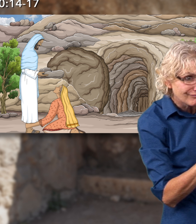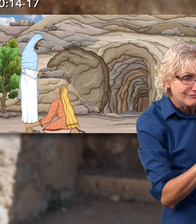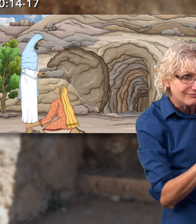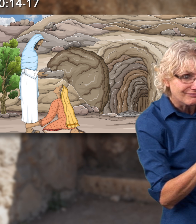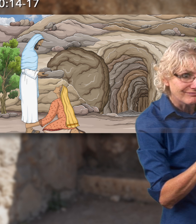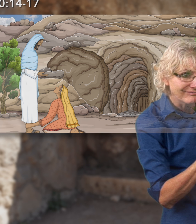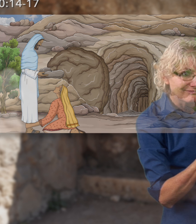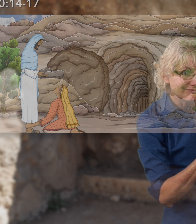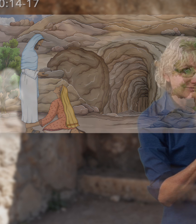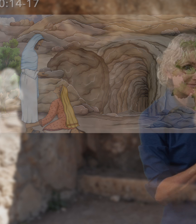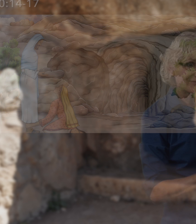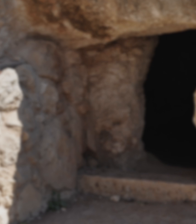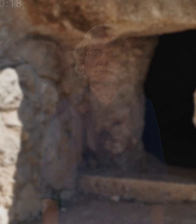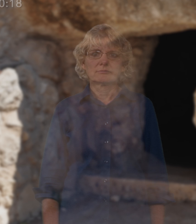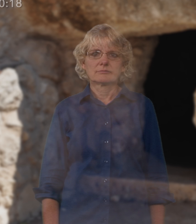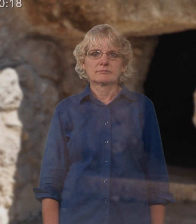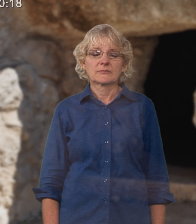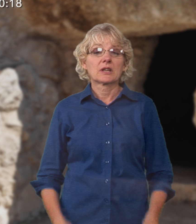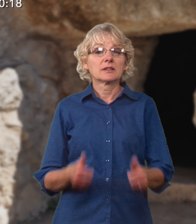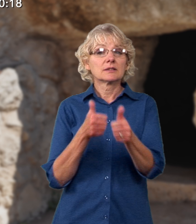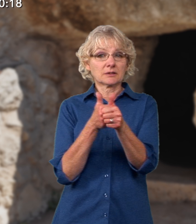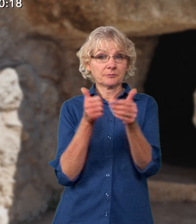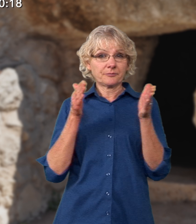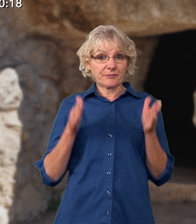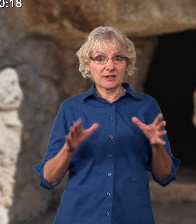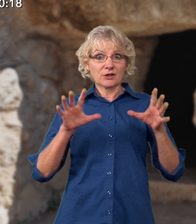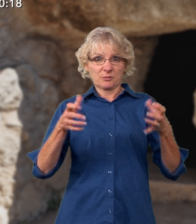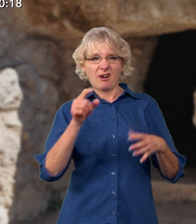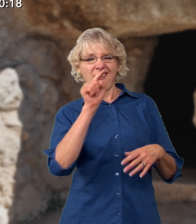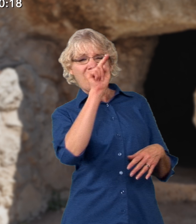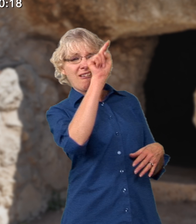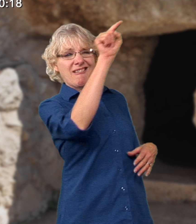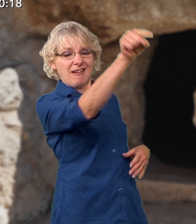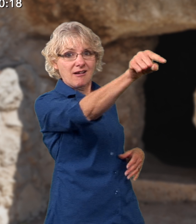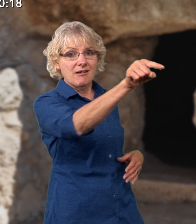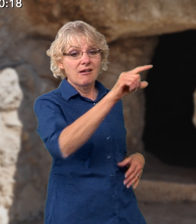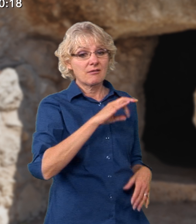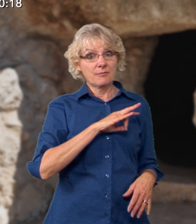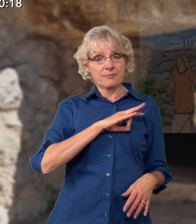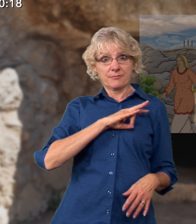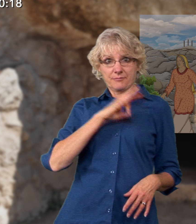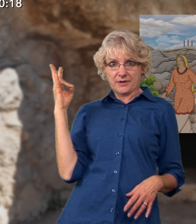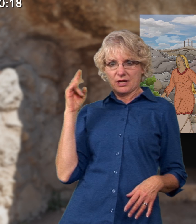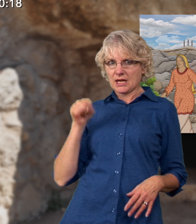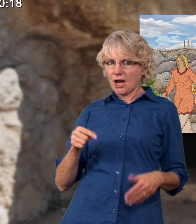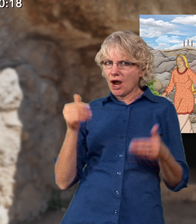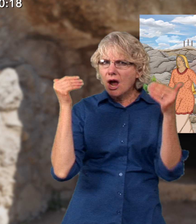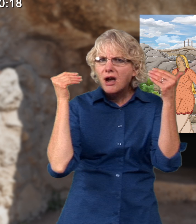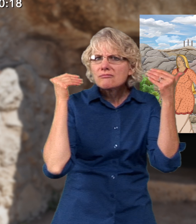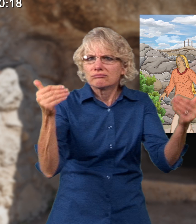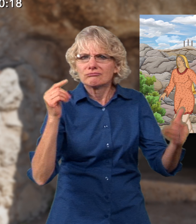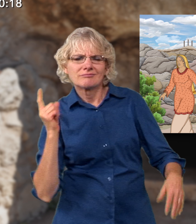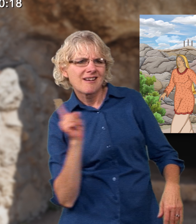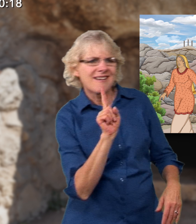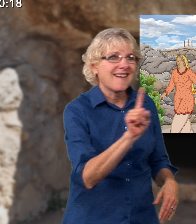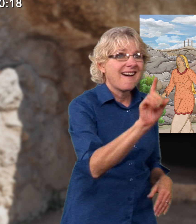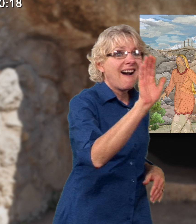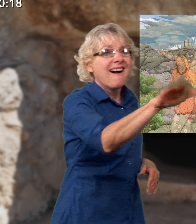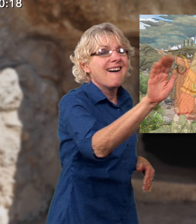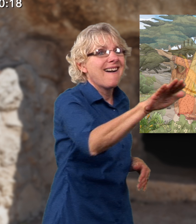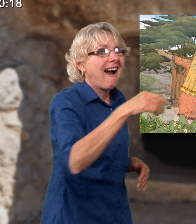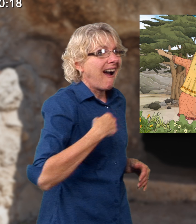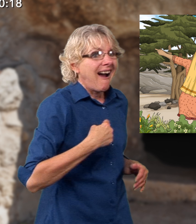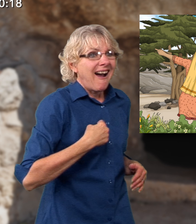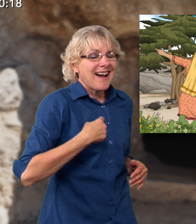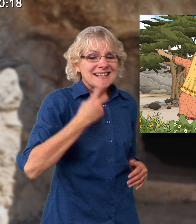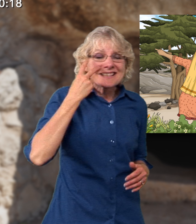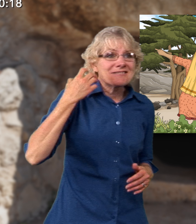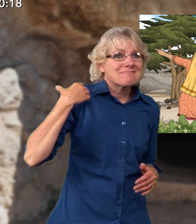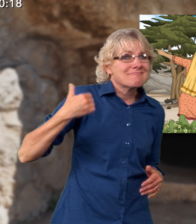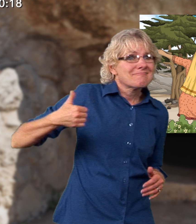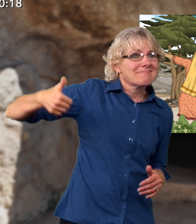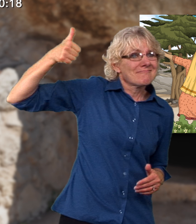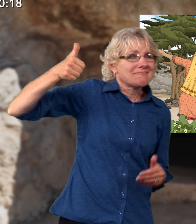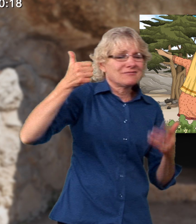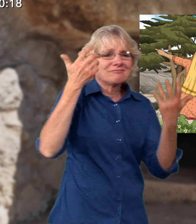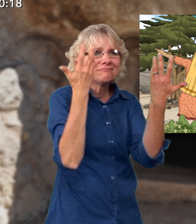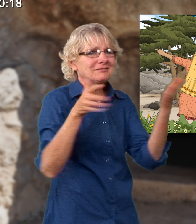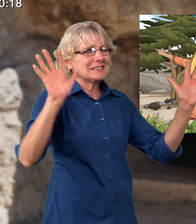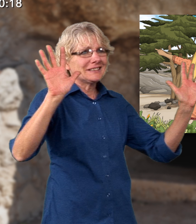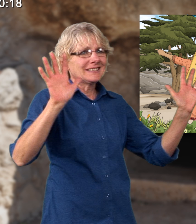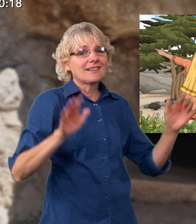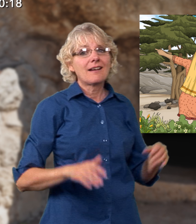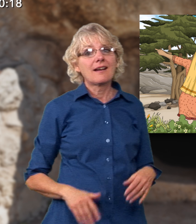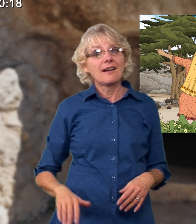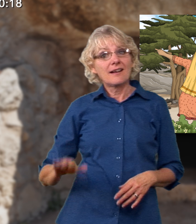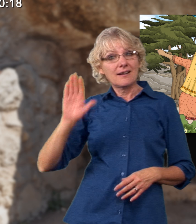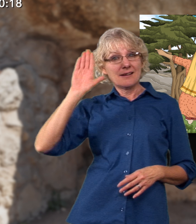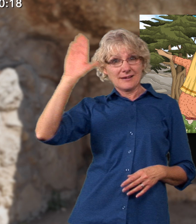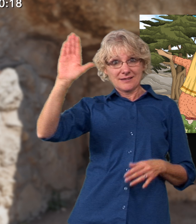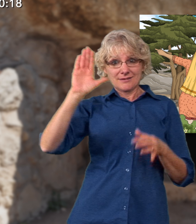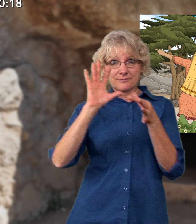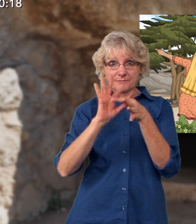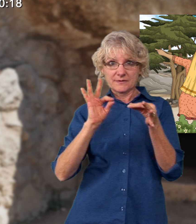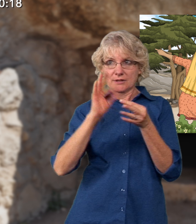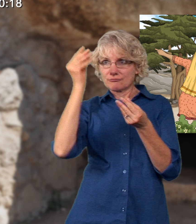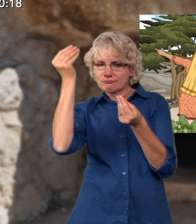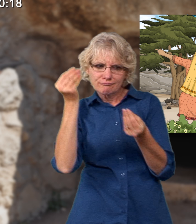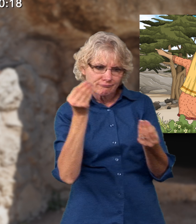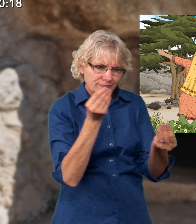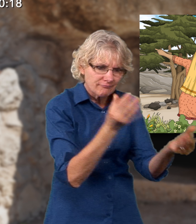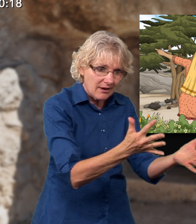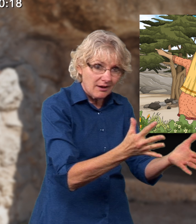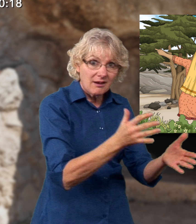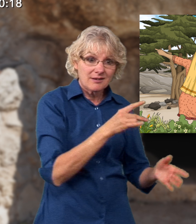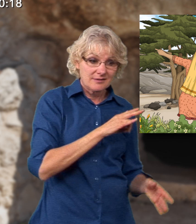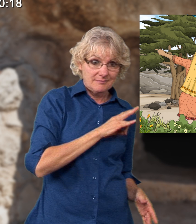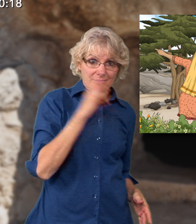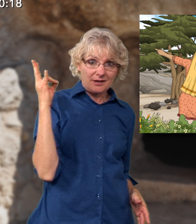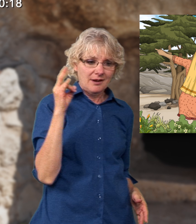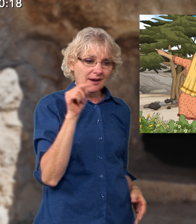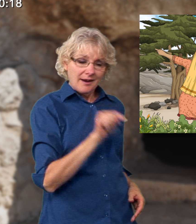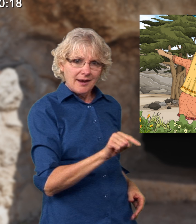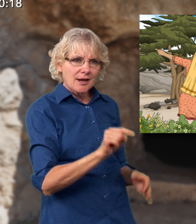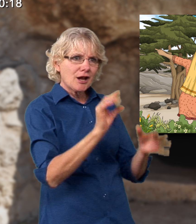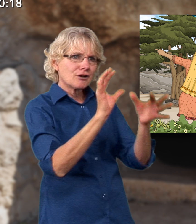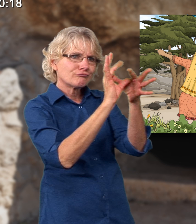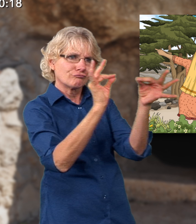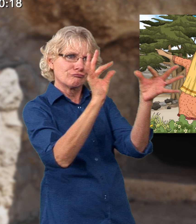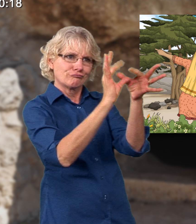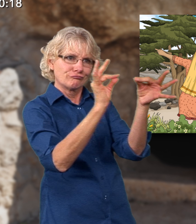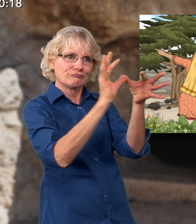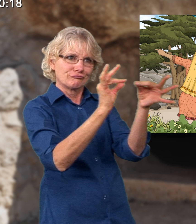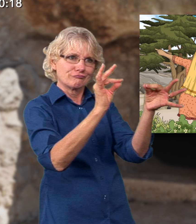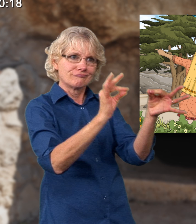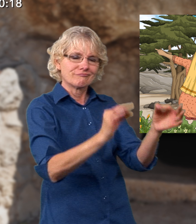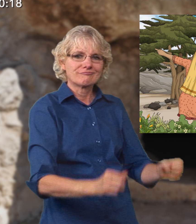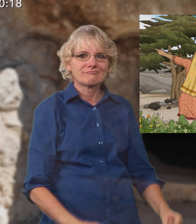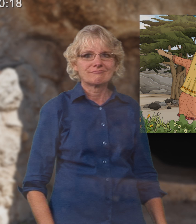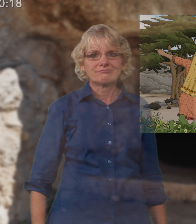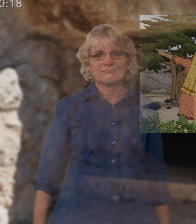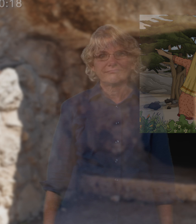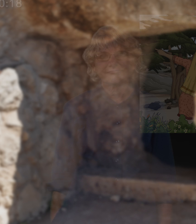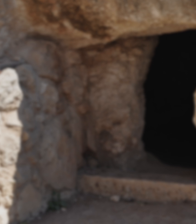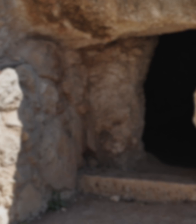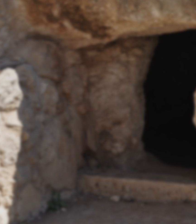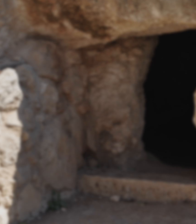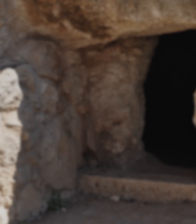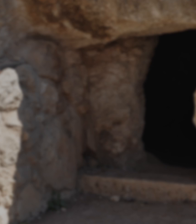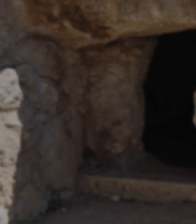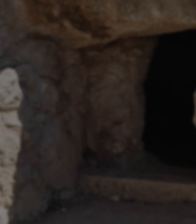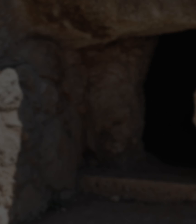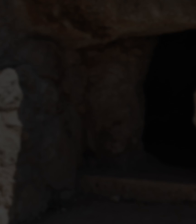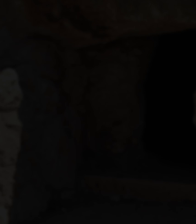Mary Magdalene went and announced to the disciples, “I have seen the Lord!” And she told them what He had said to her.